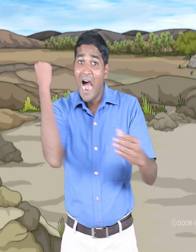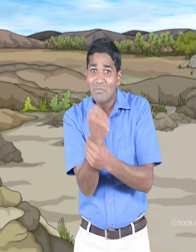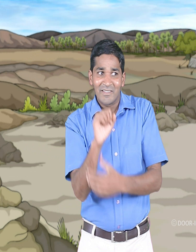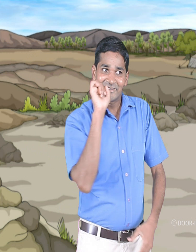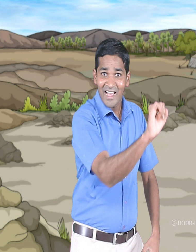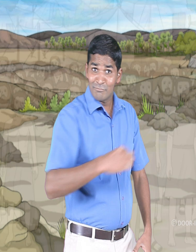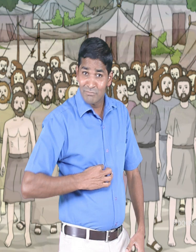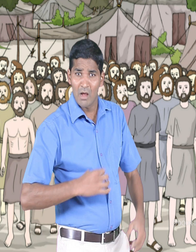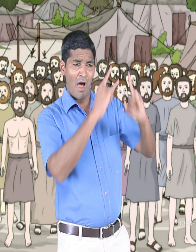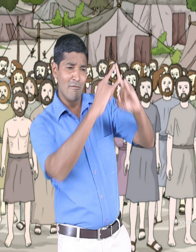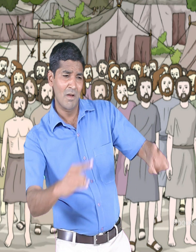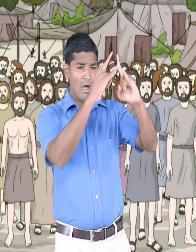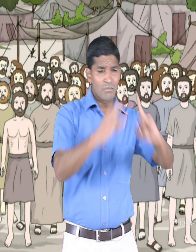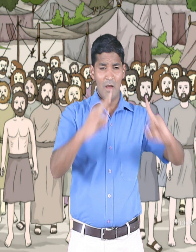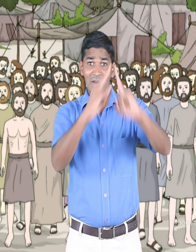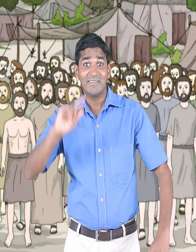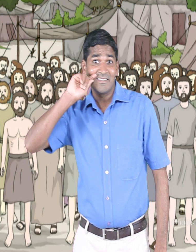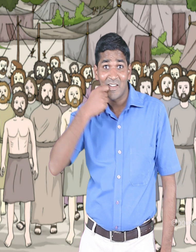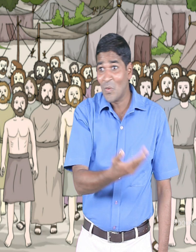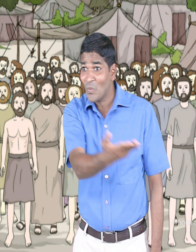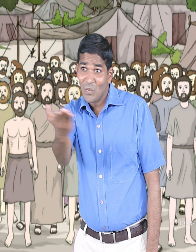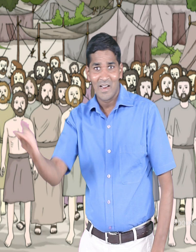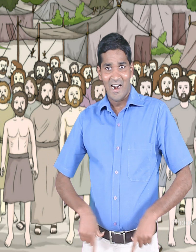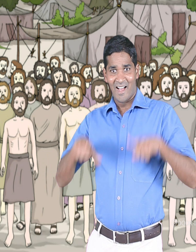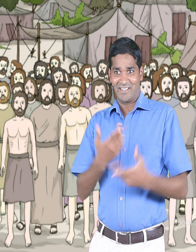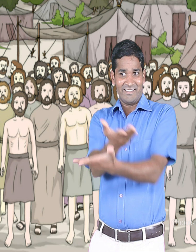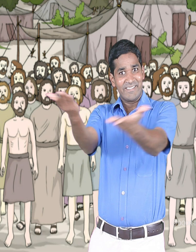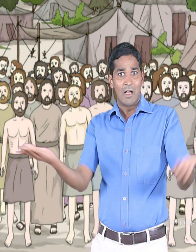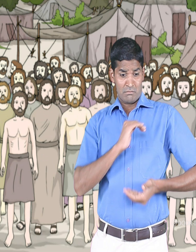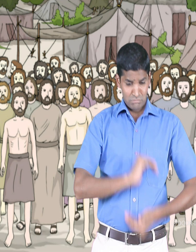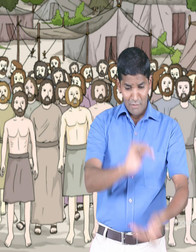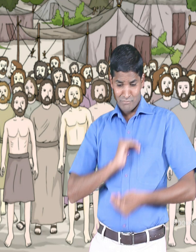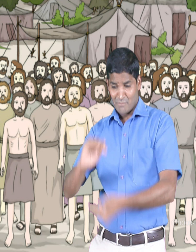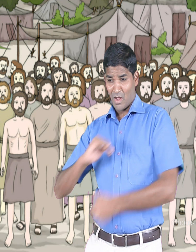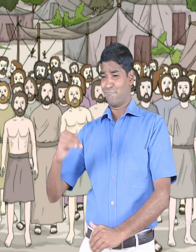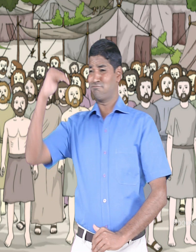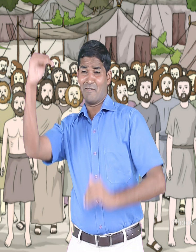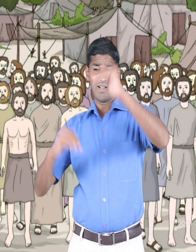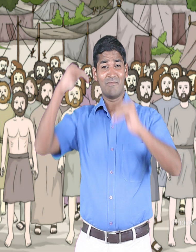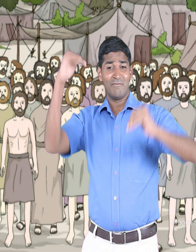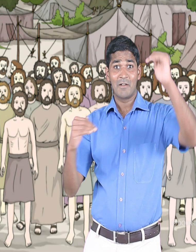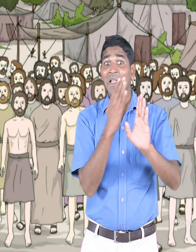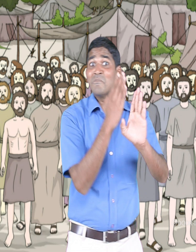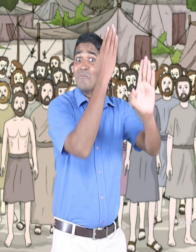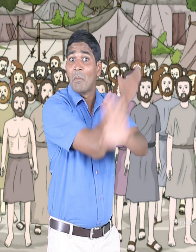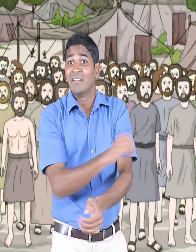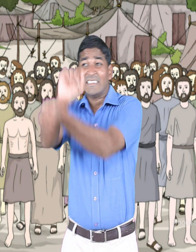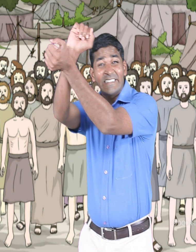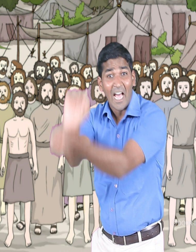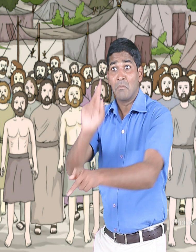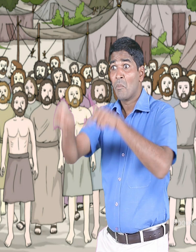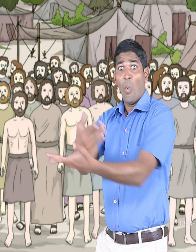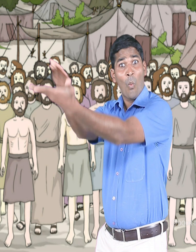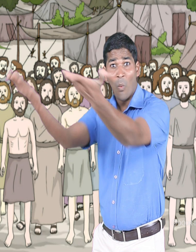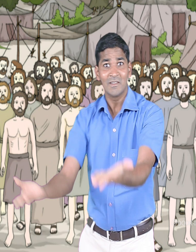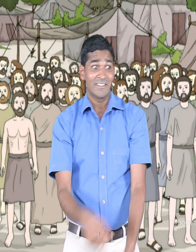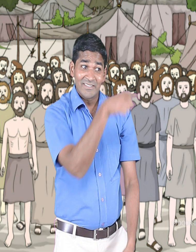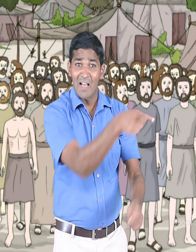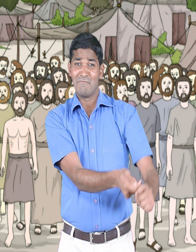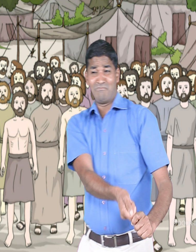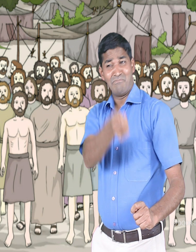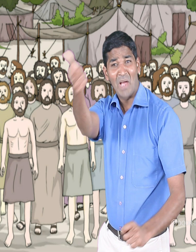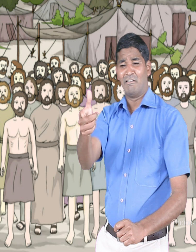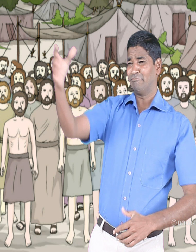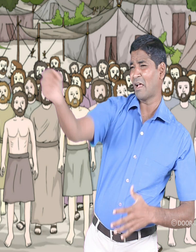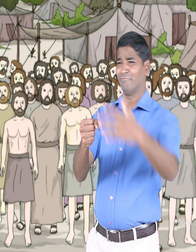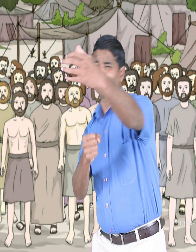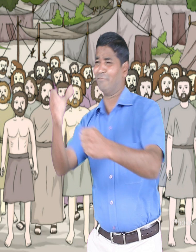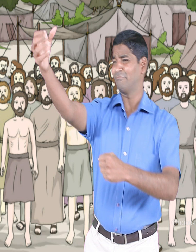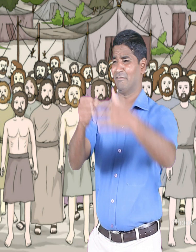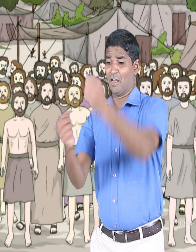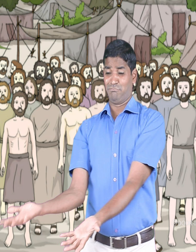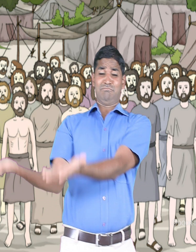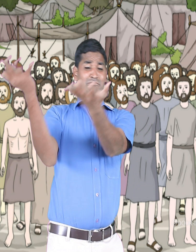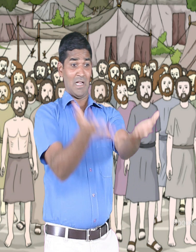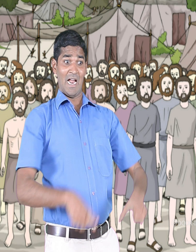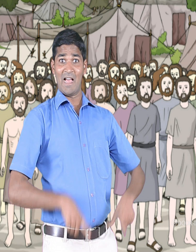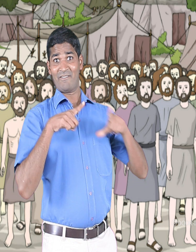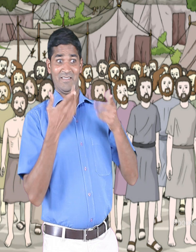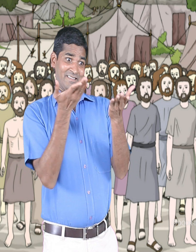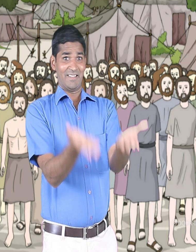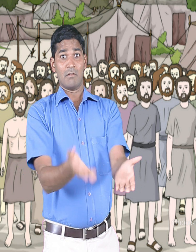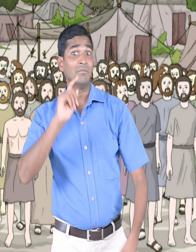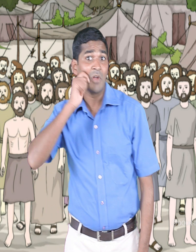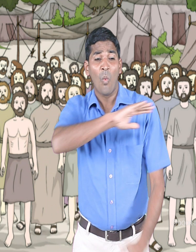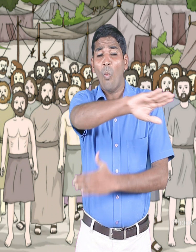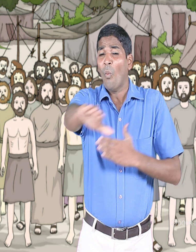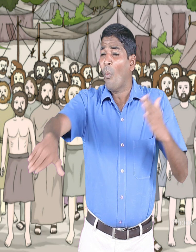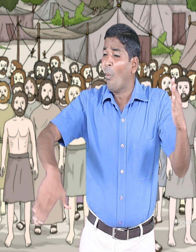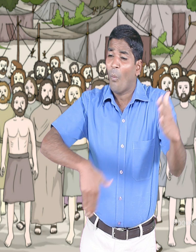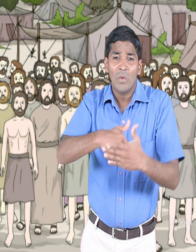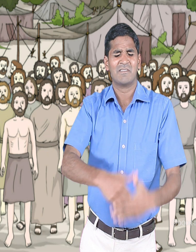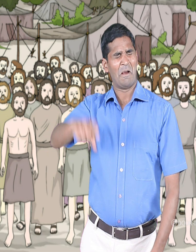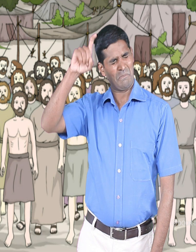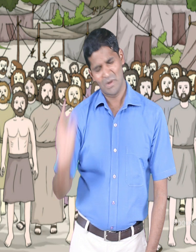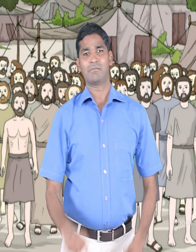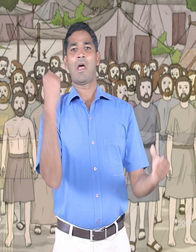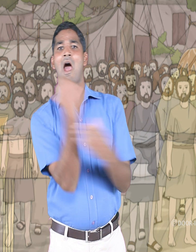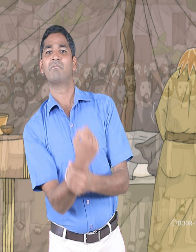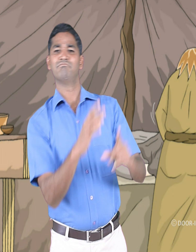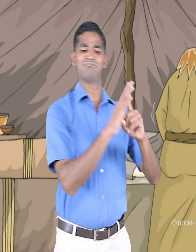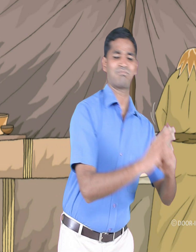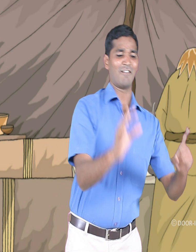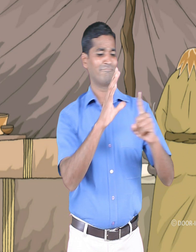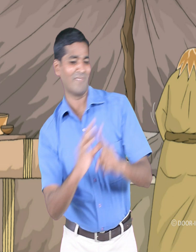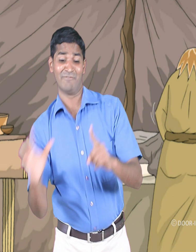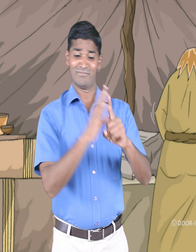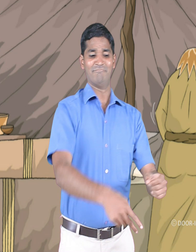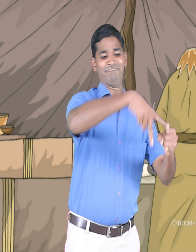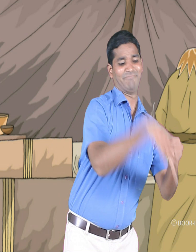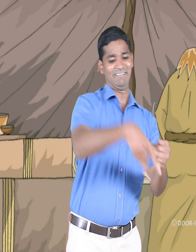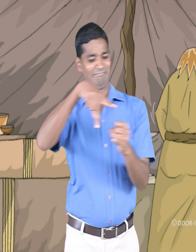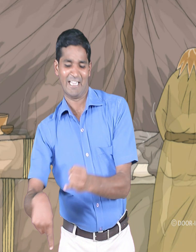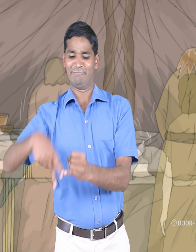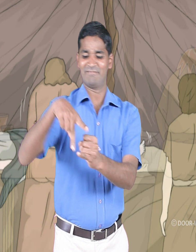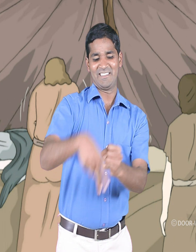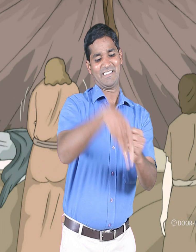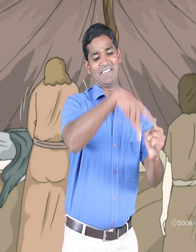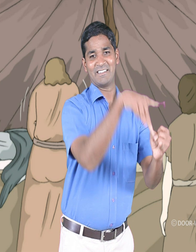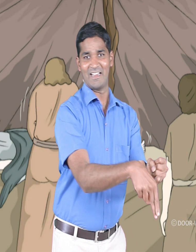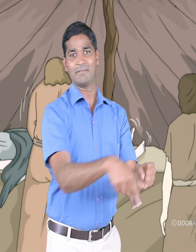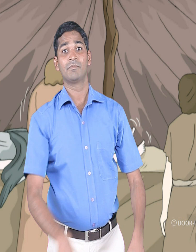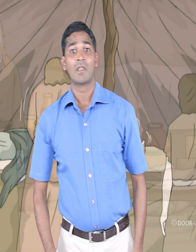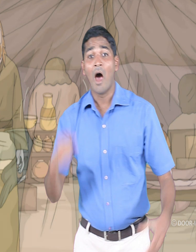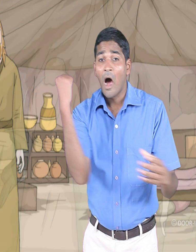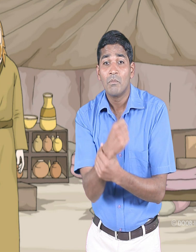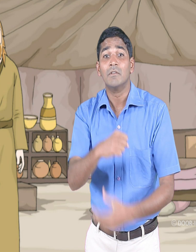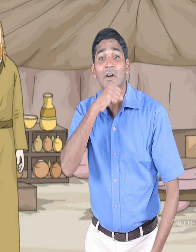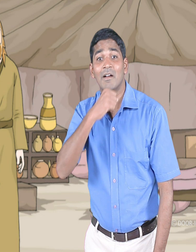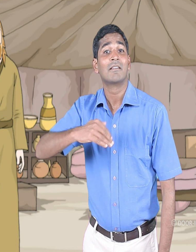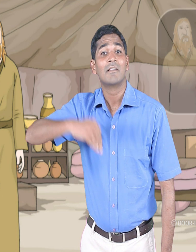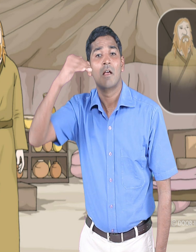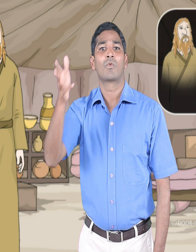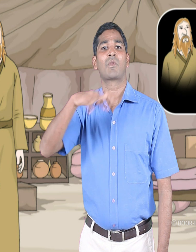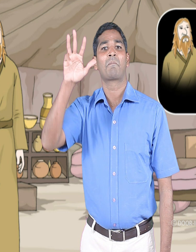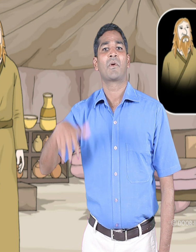On that very day Abraham took his son Ishmael and all those born in his household or purchased with his money—every male among the members of Abraham’s household—and he circumcised them, just as God had told him.